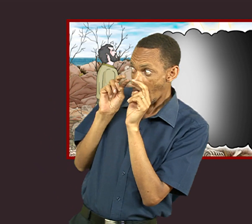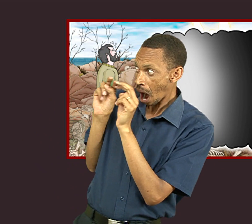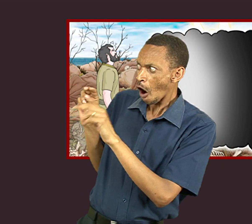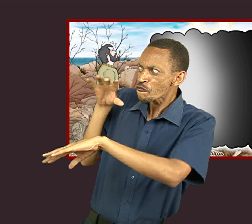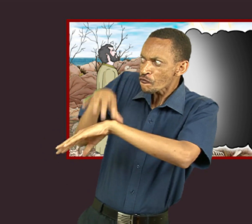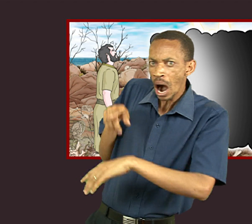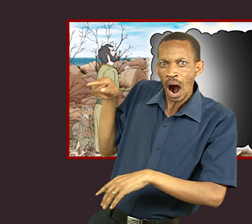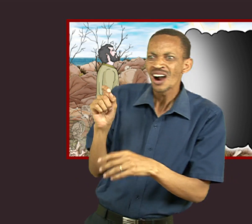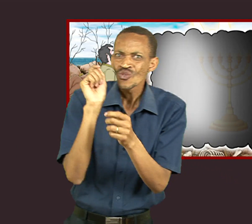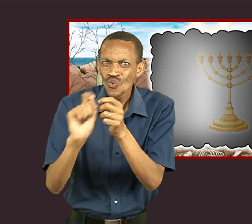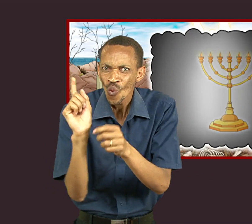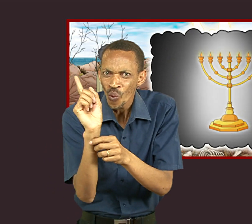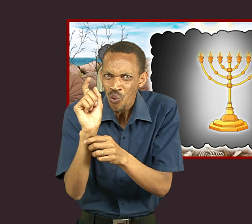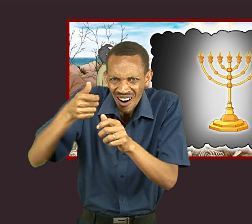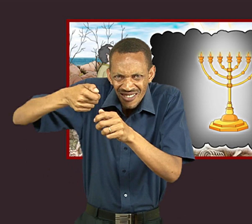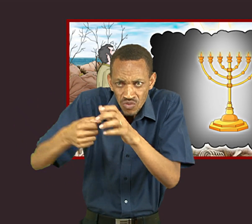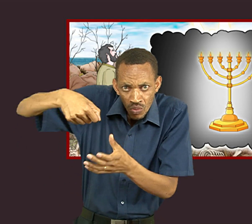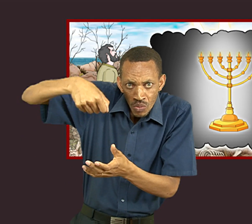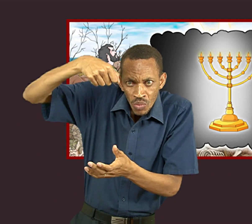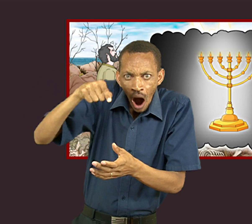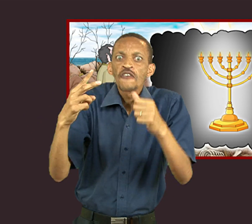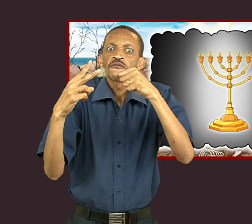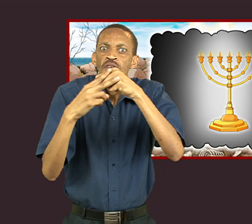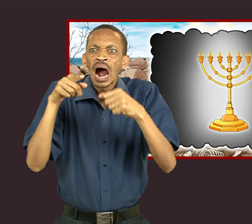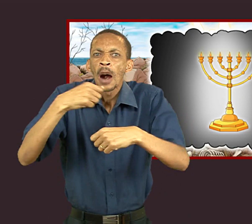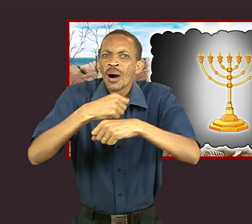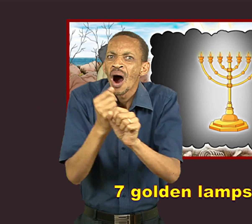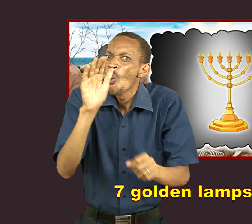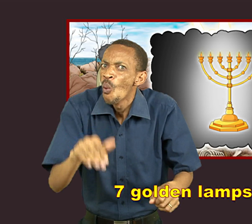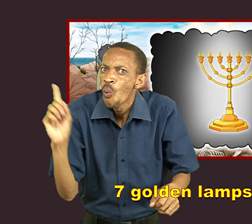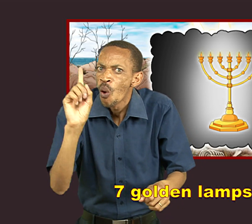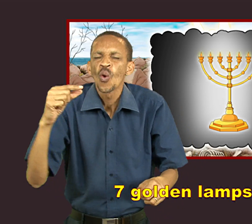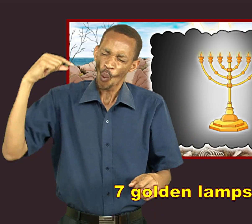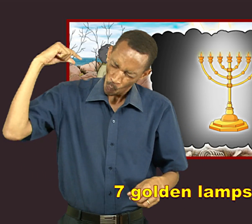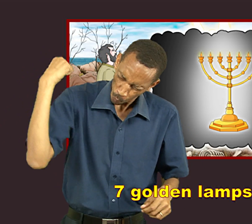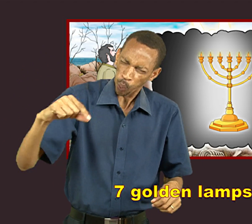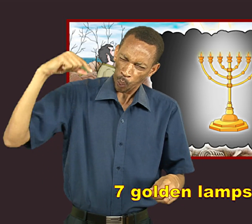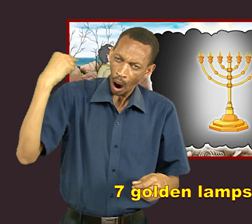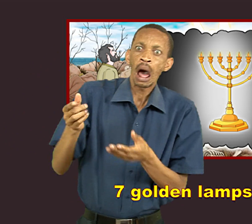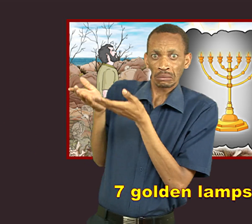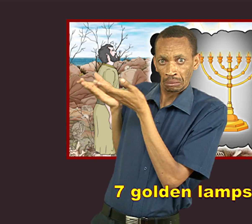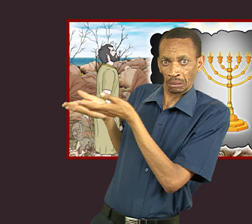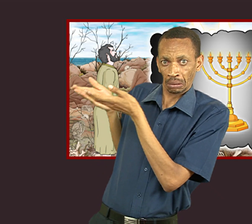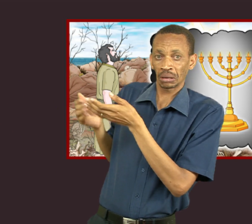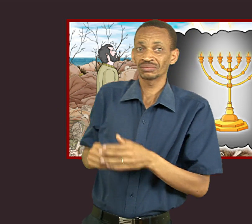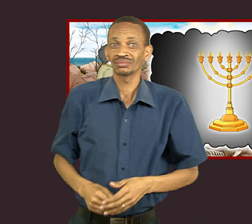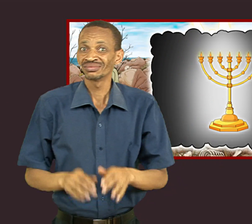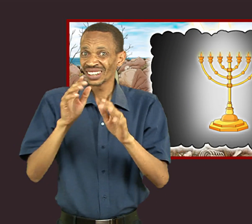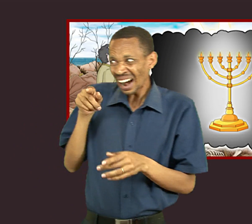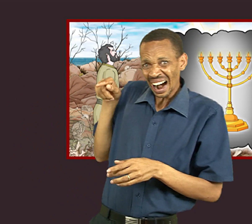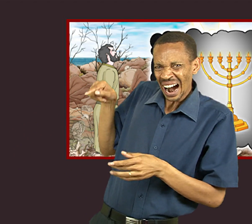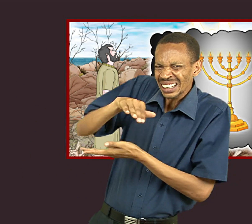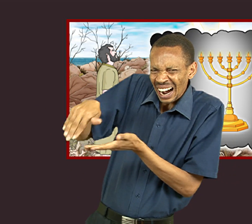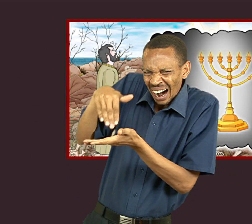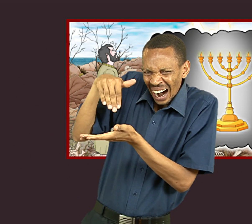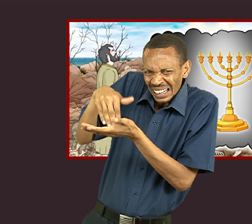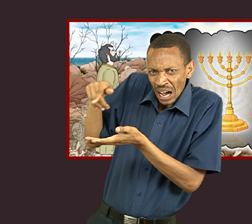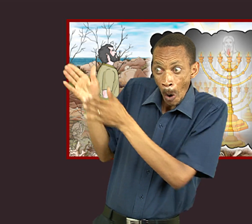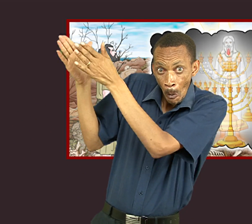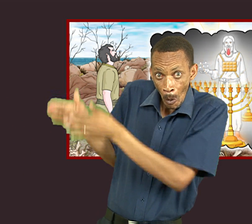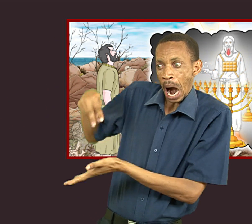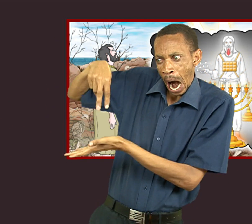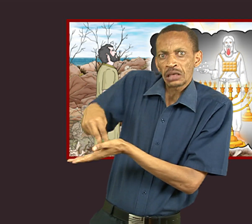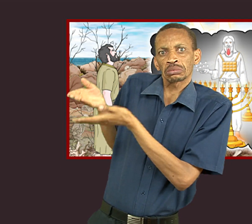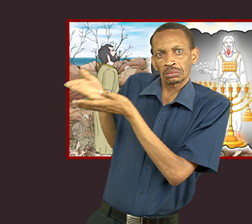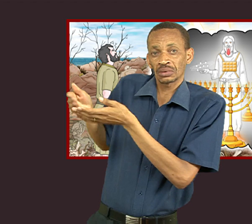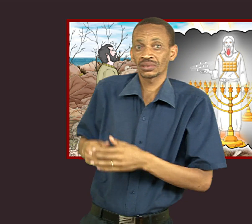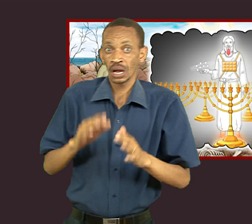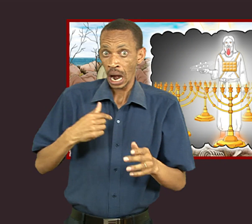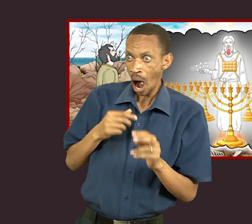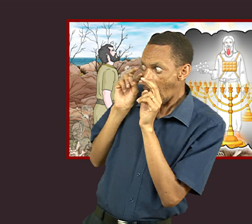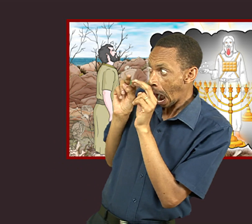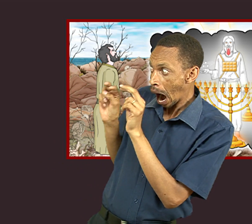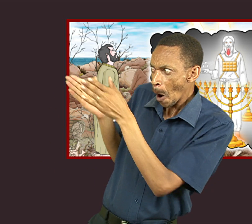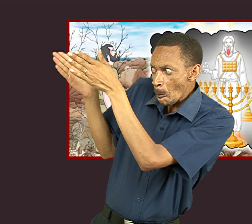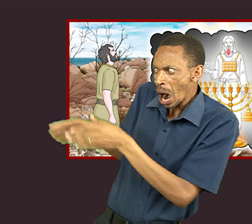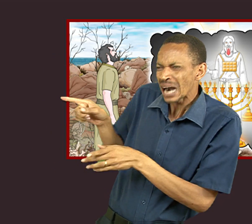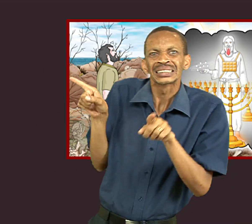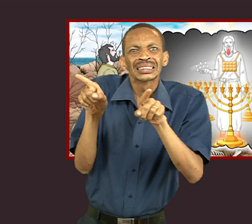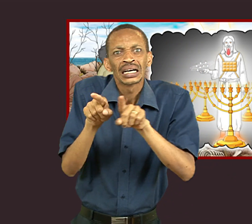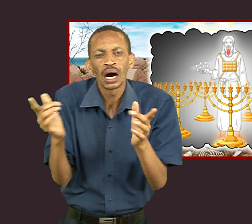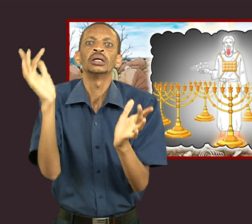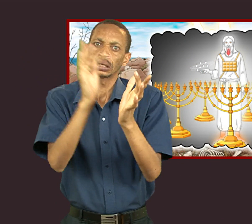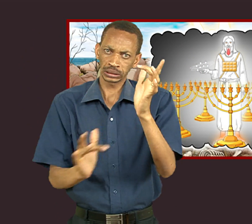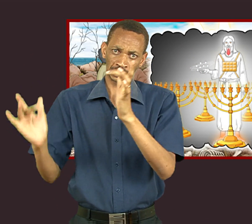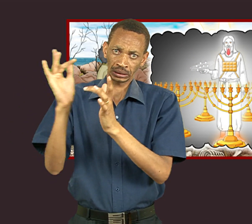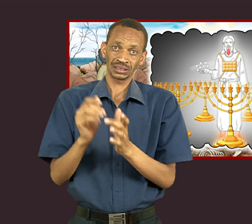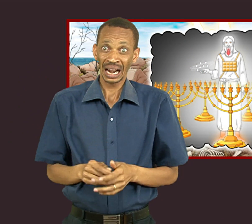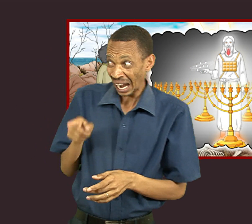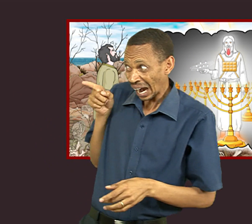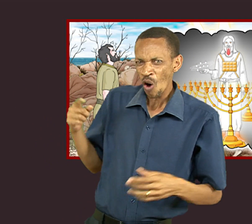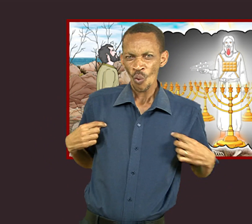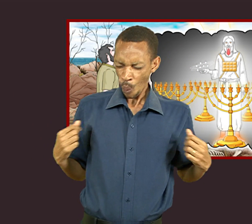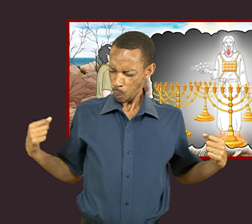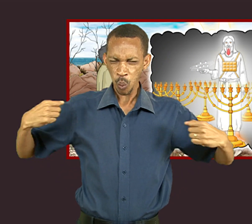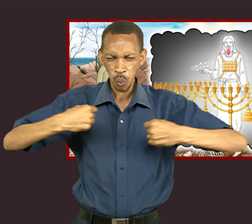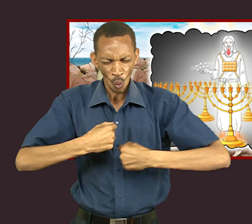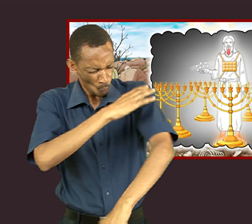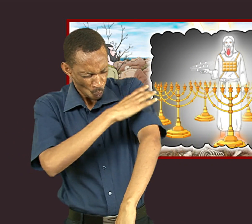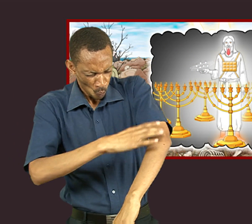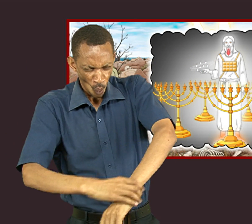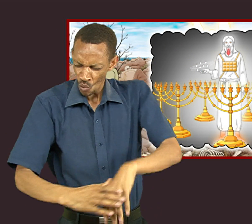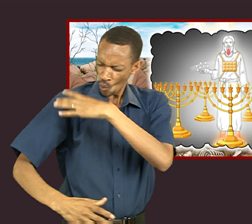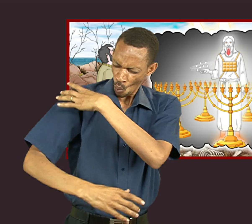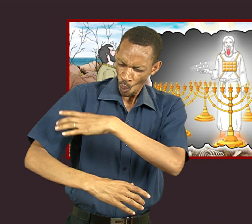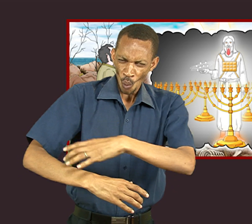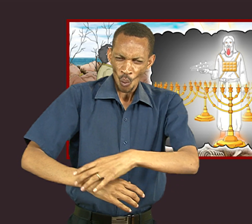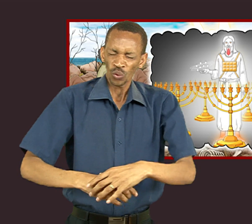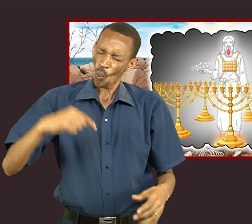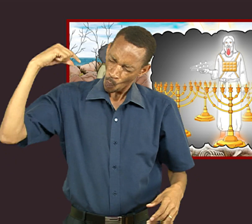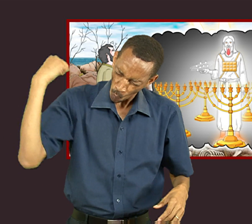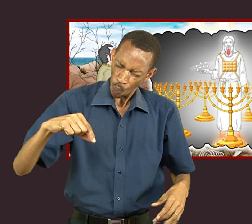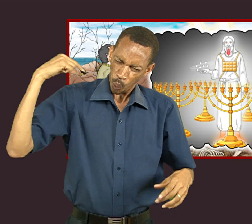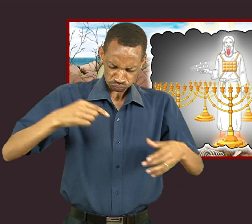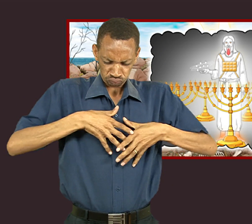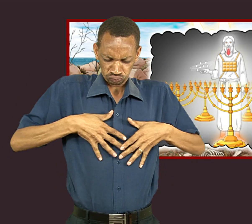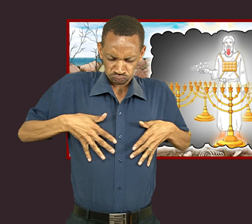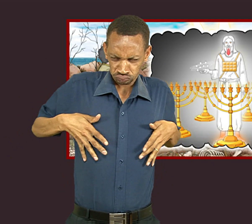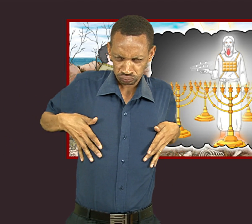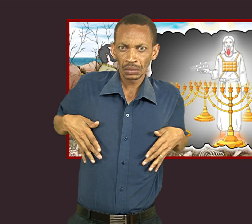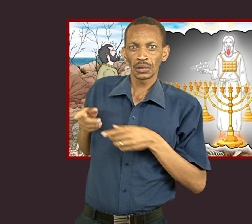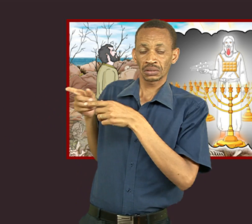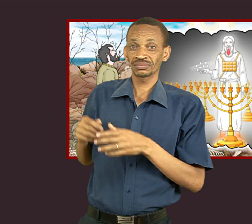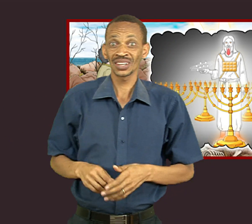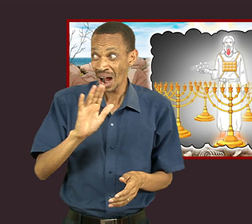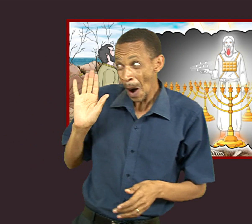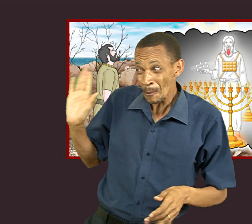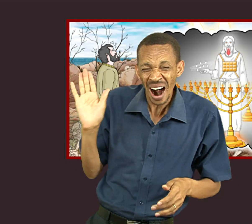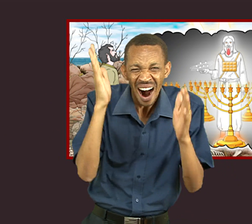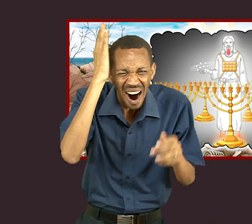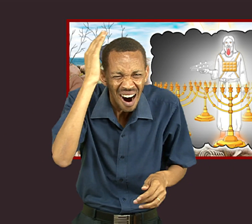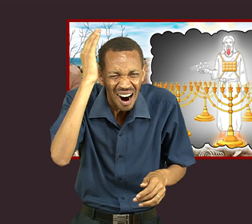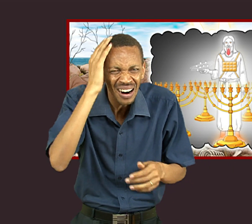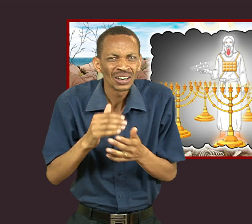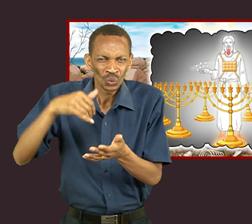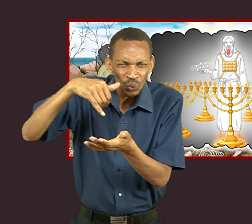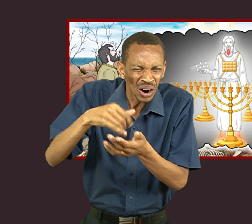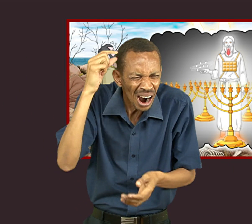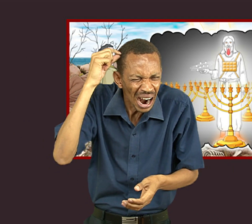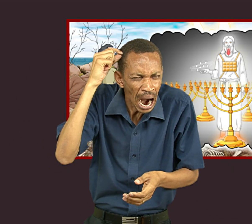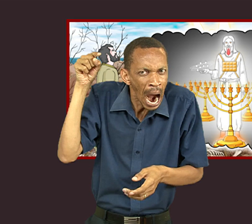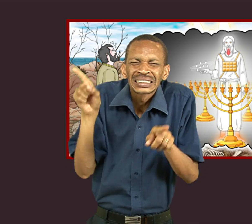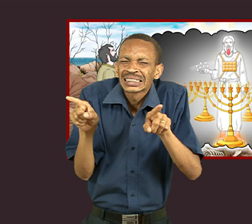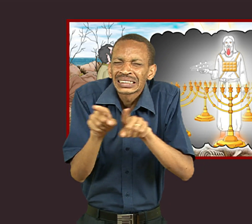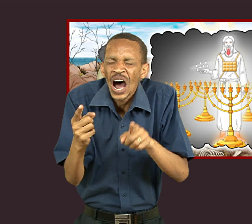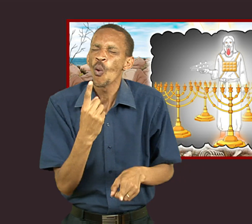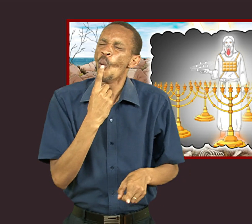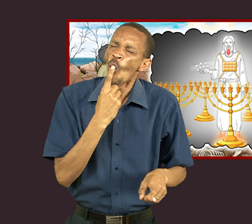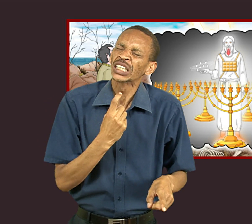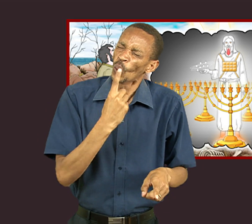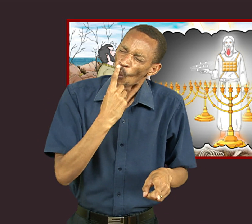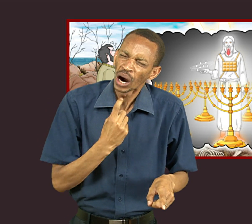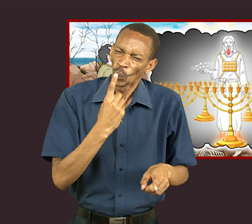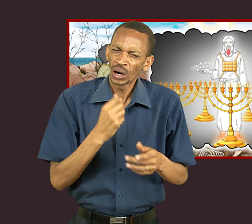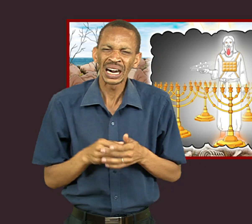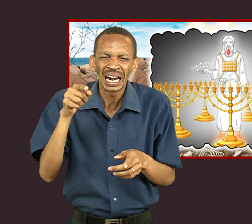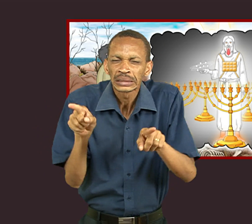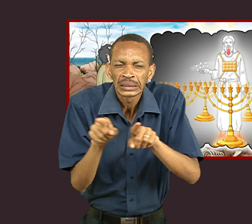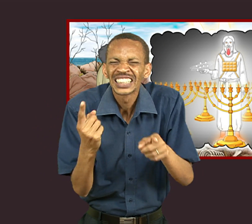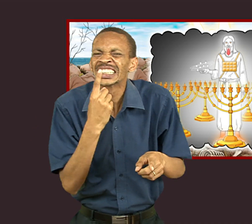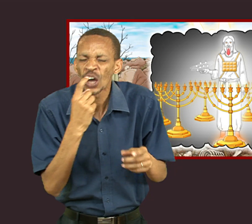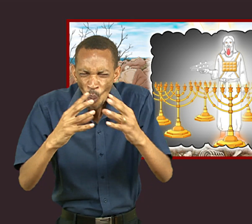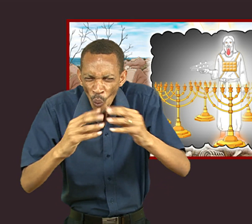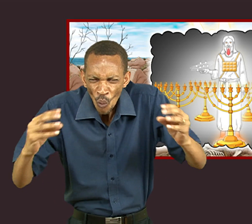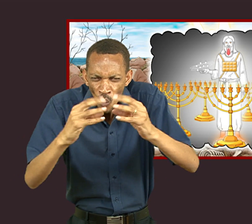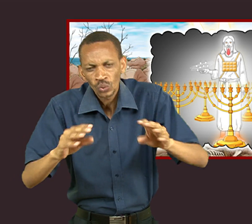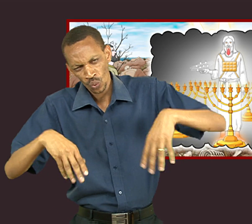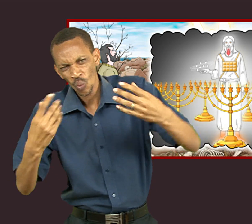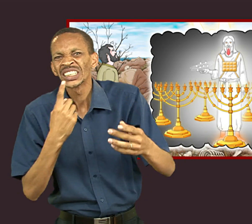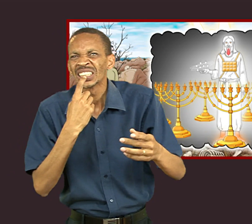And having turned, I saw seven golden lampstands, and among the lampstands was One like the Son of Man, dressed in a long robe, with a golden sash around His chest.